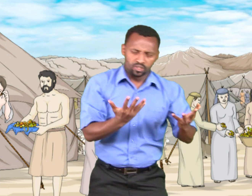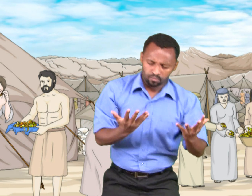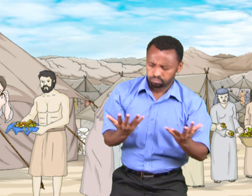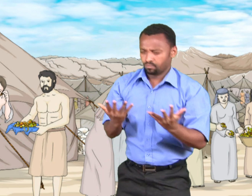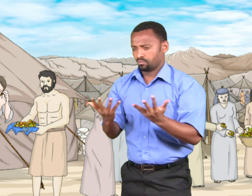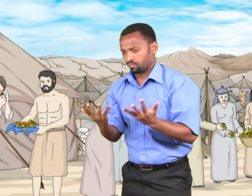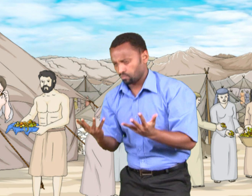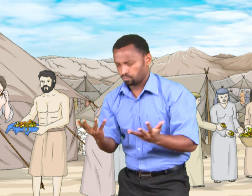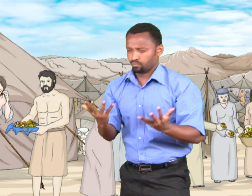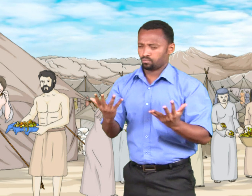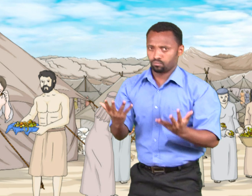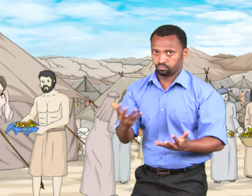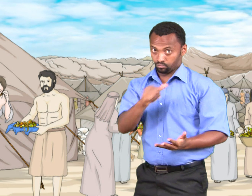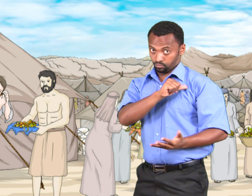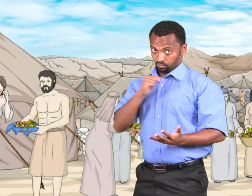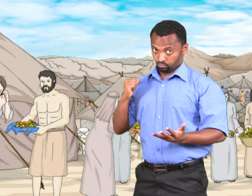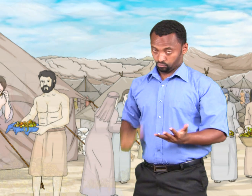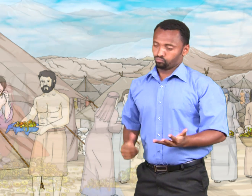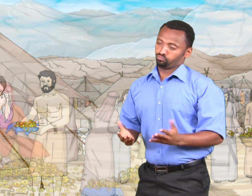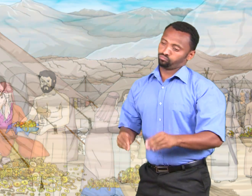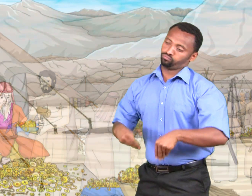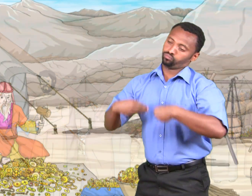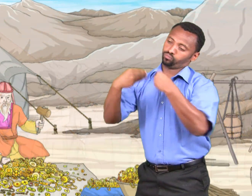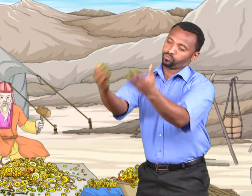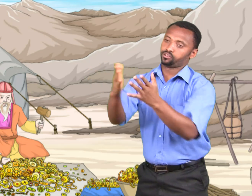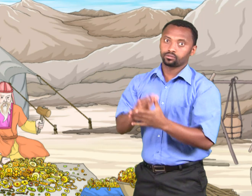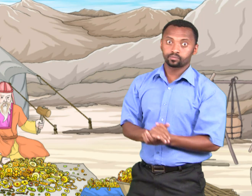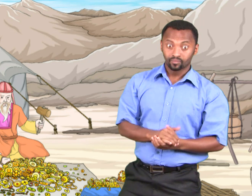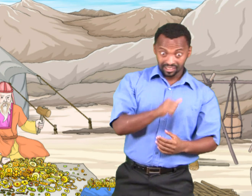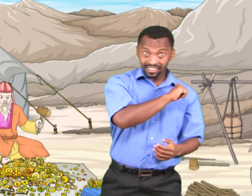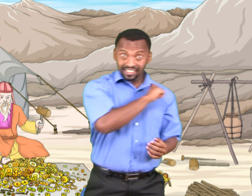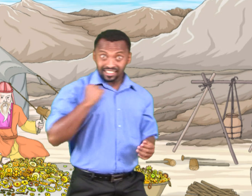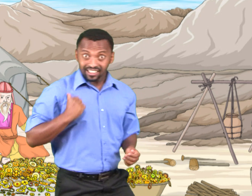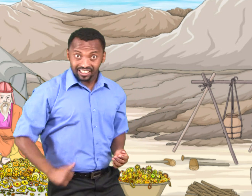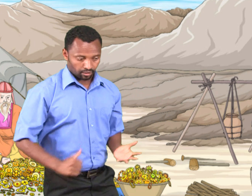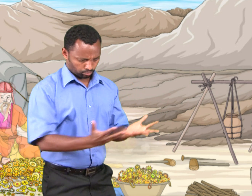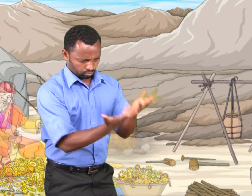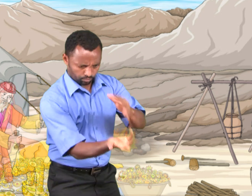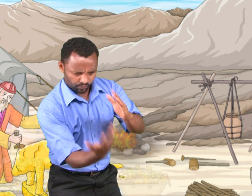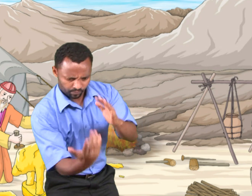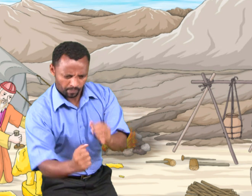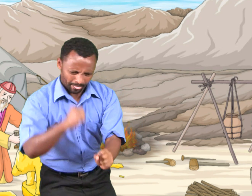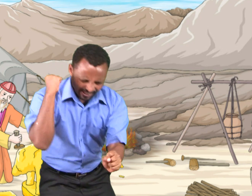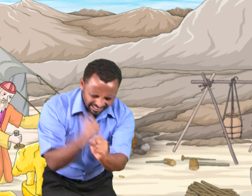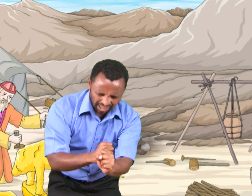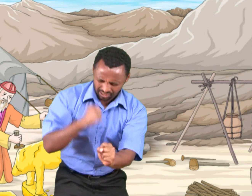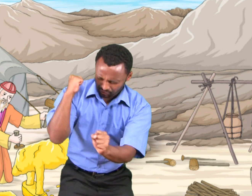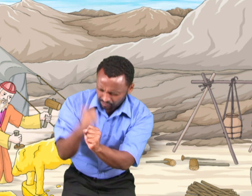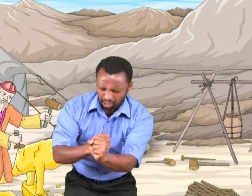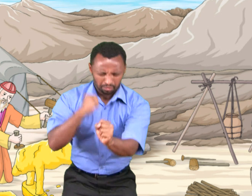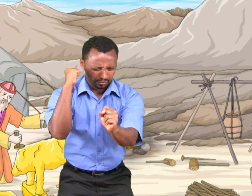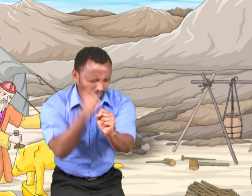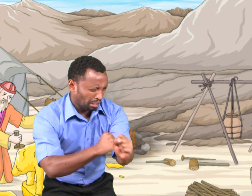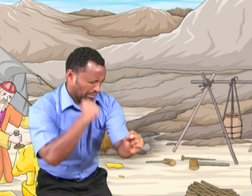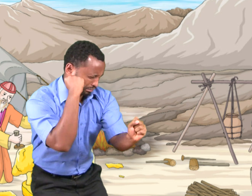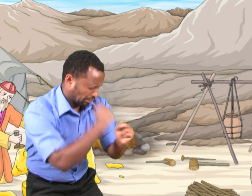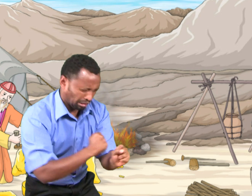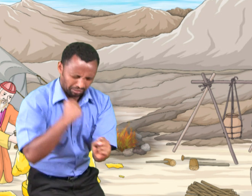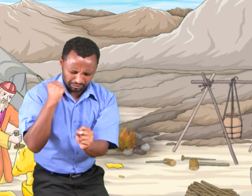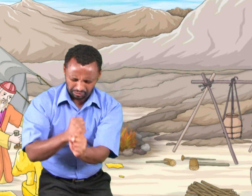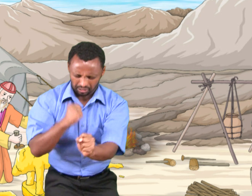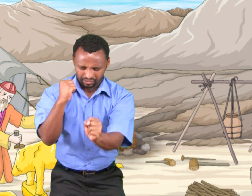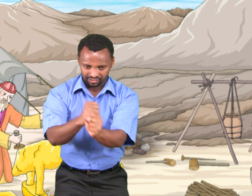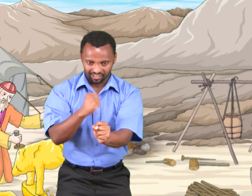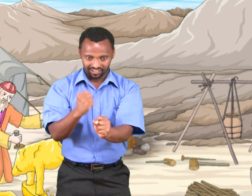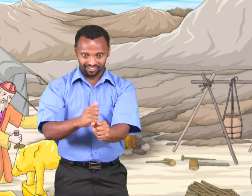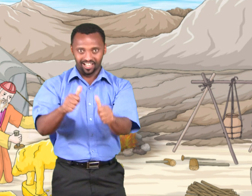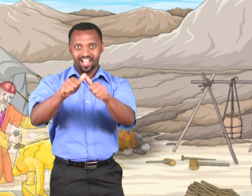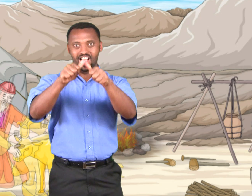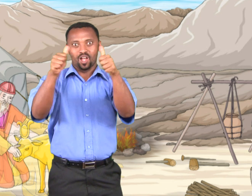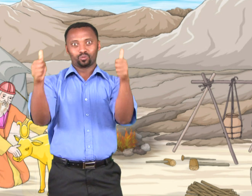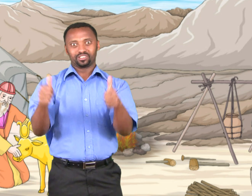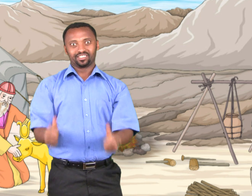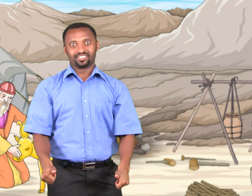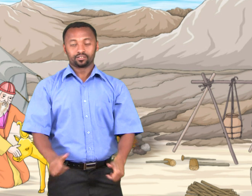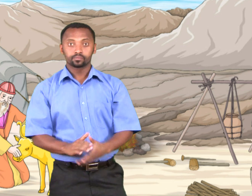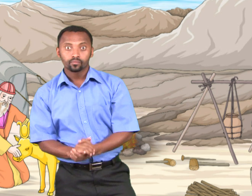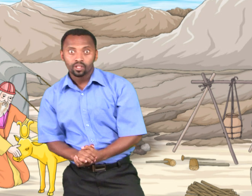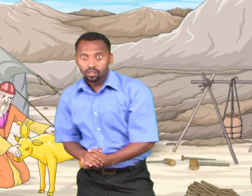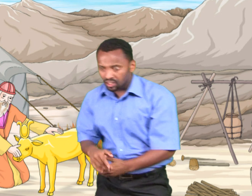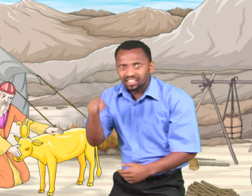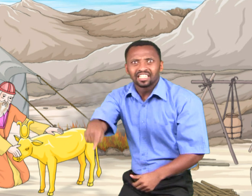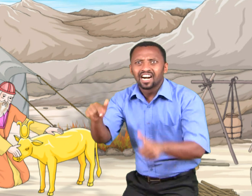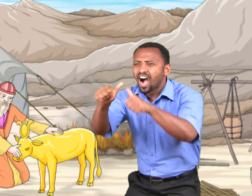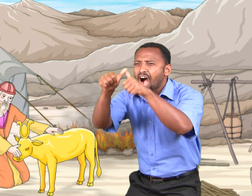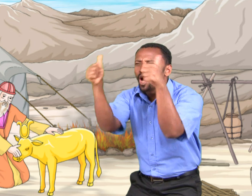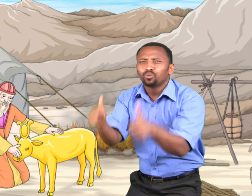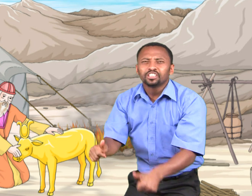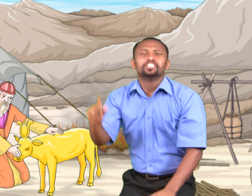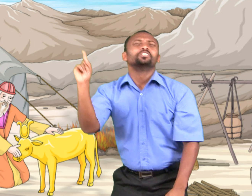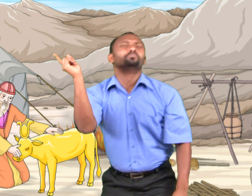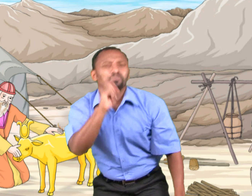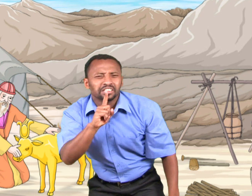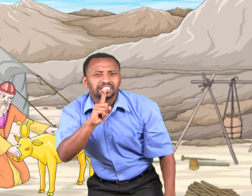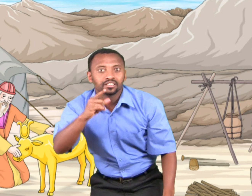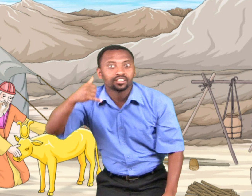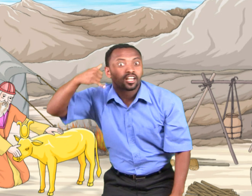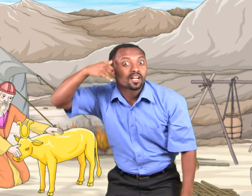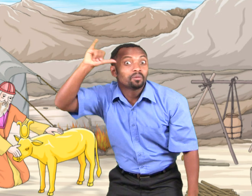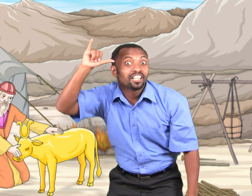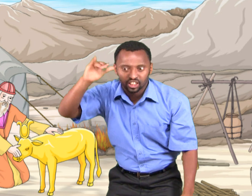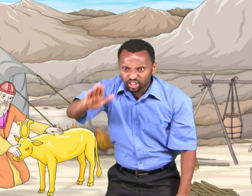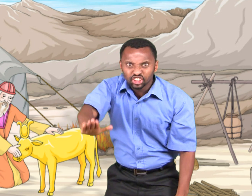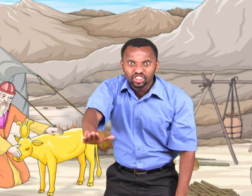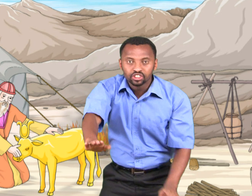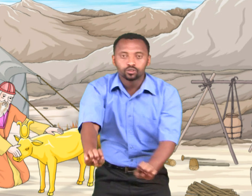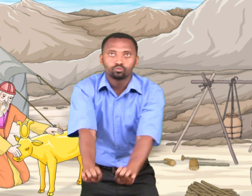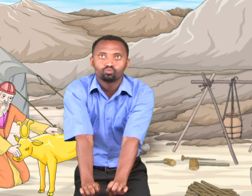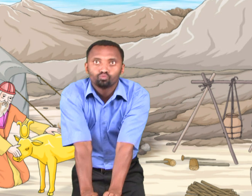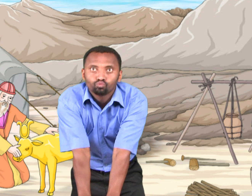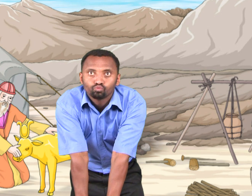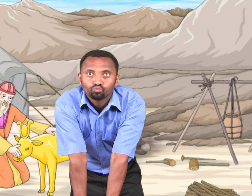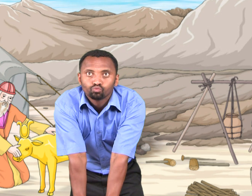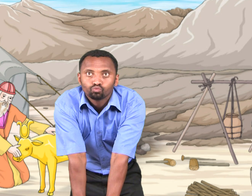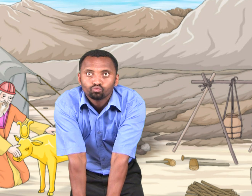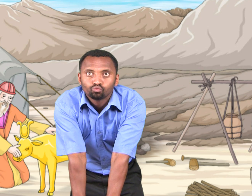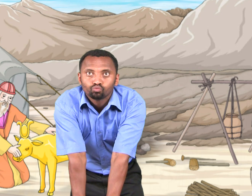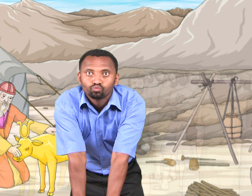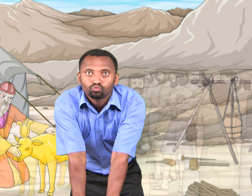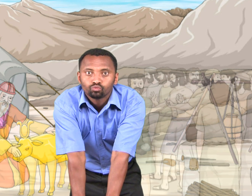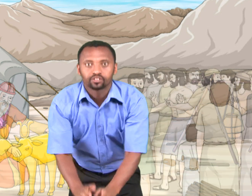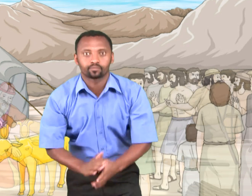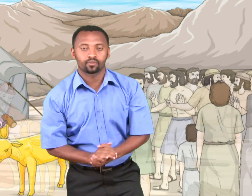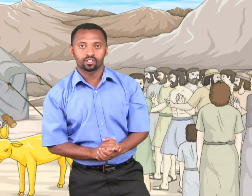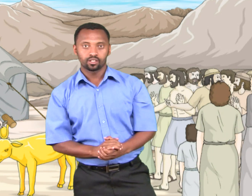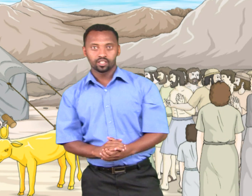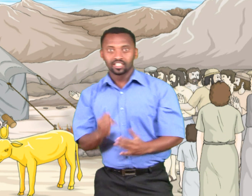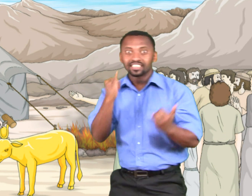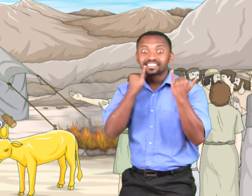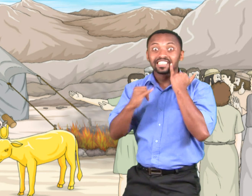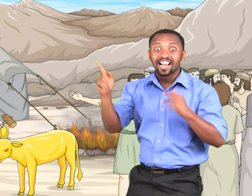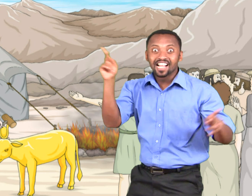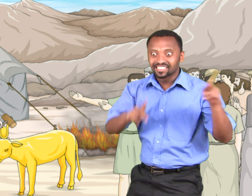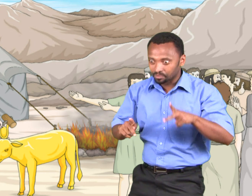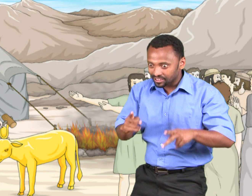He took the gold from their hands, and with an engraving tool he fashioned it into a molten calf.